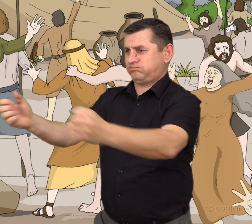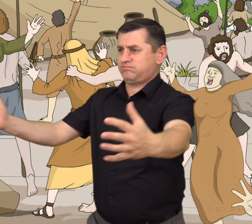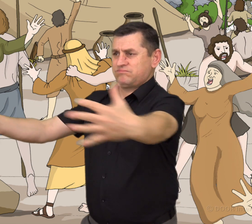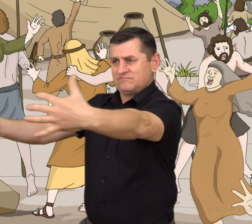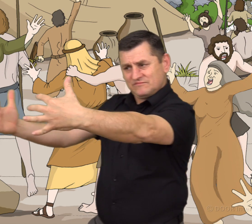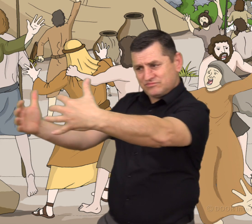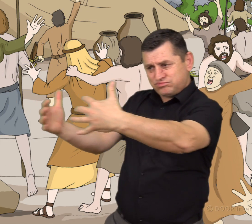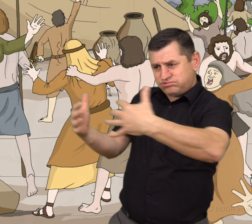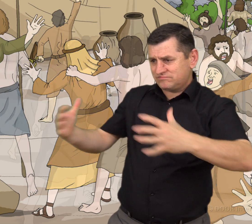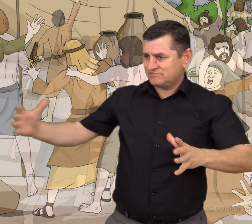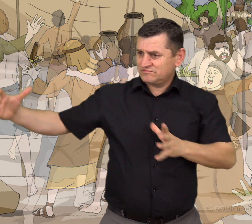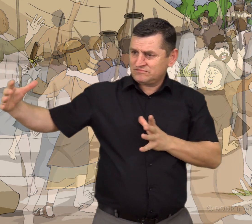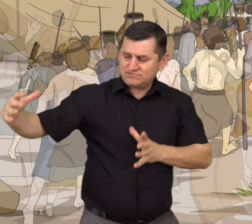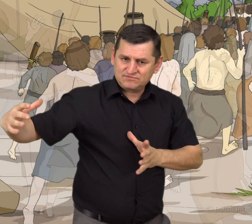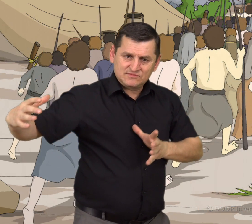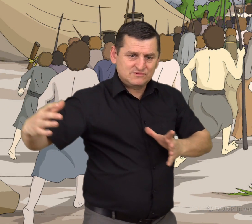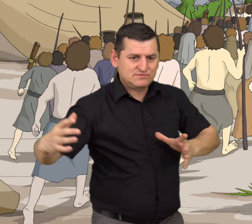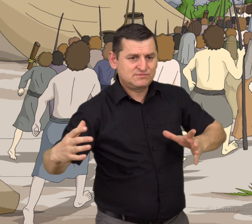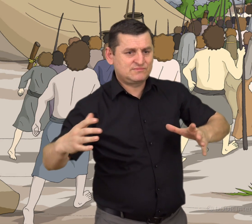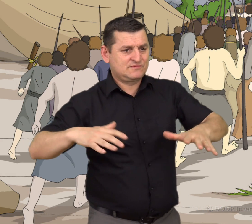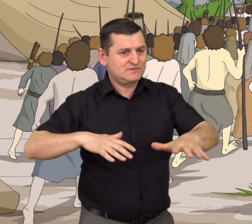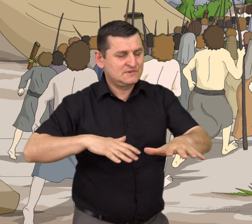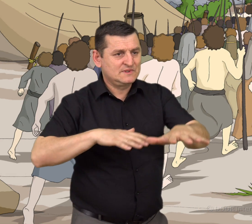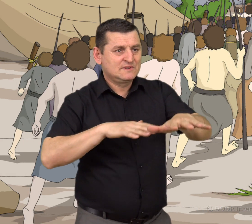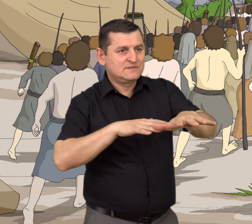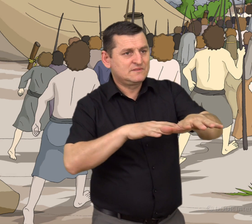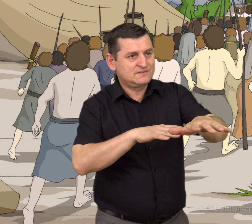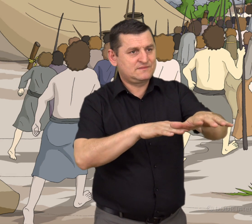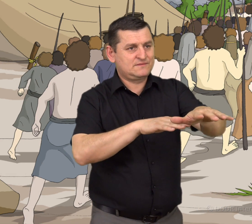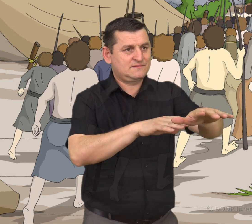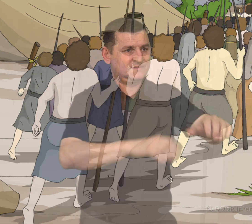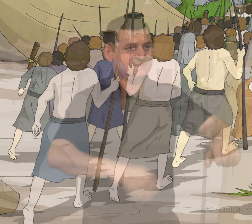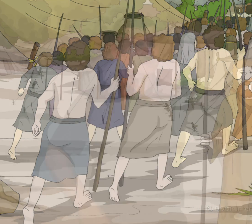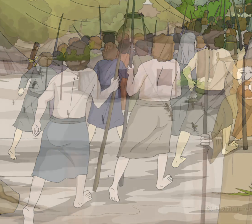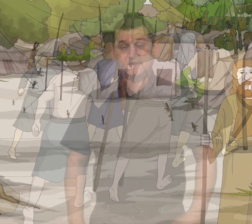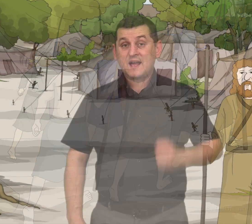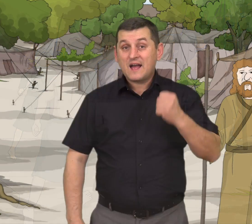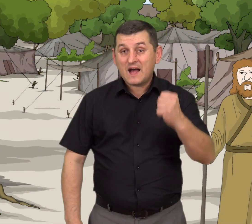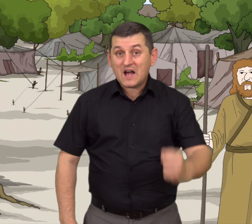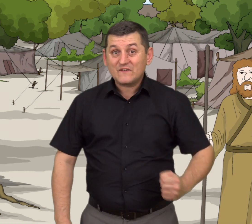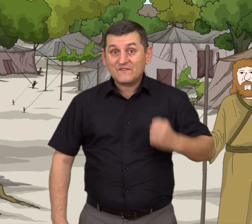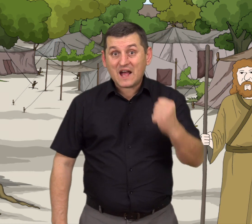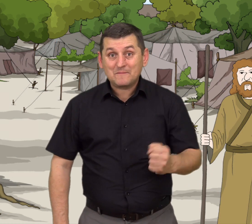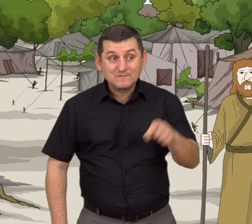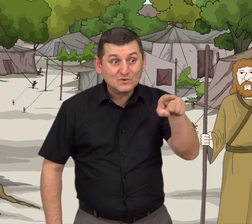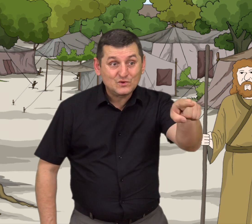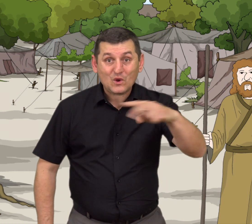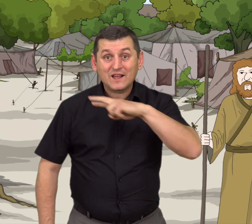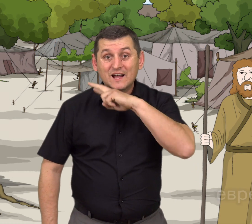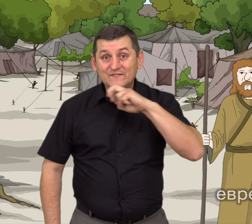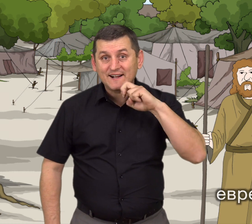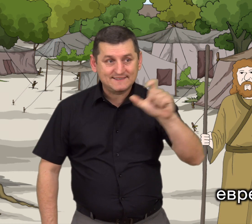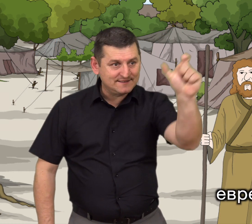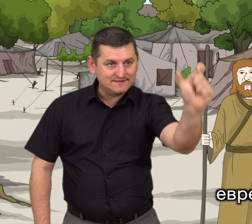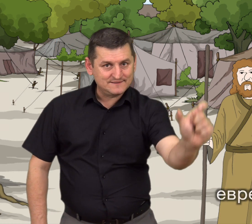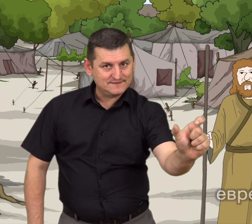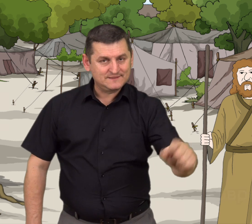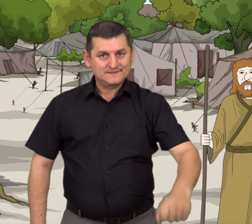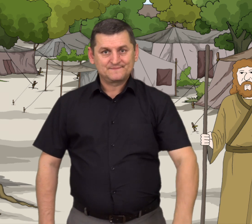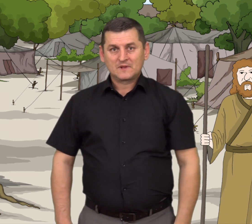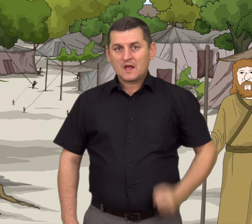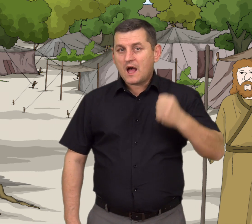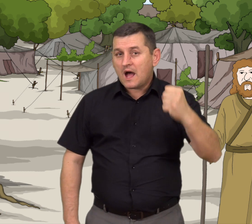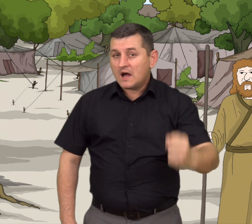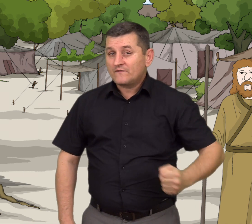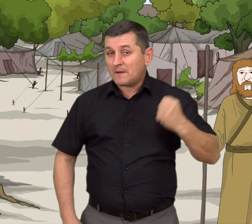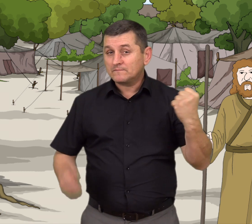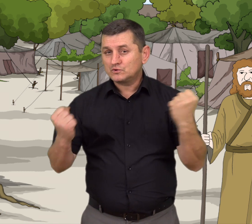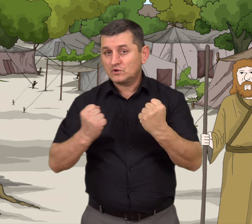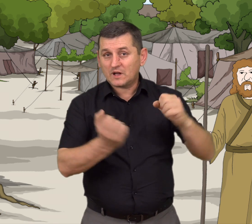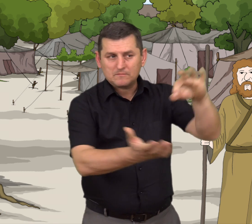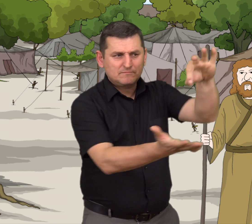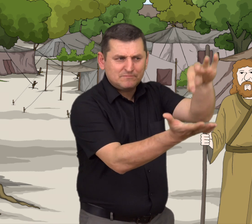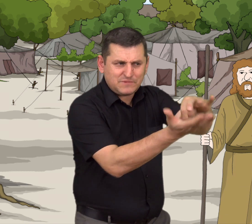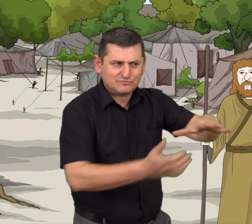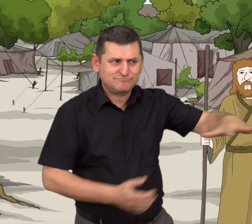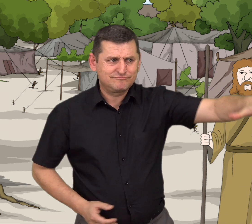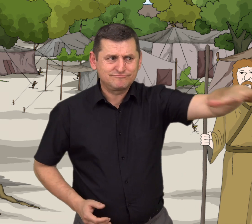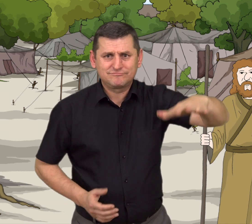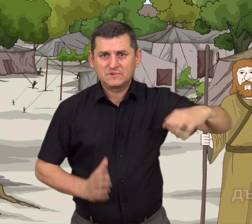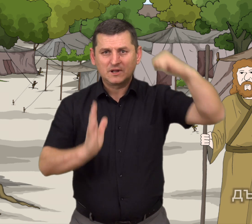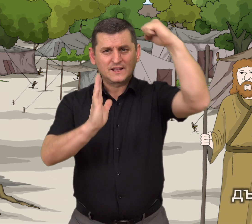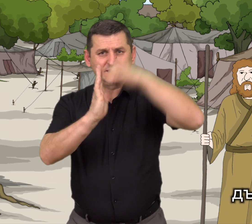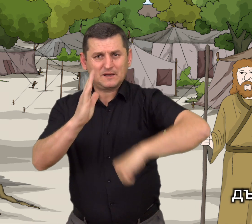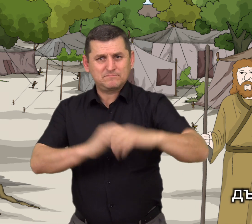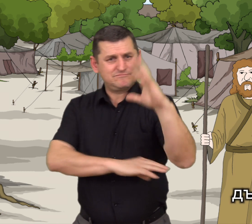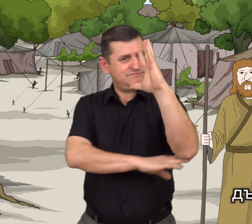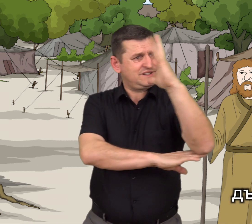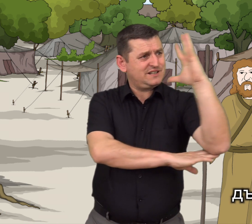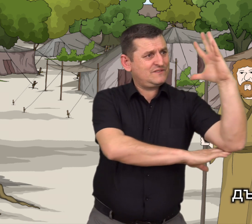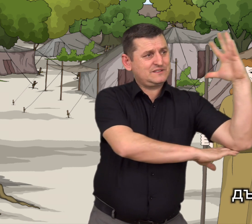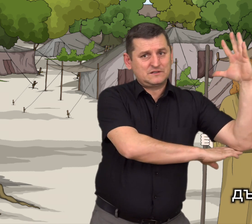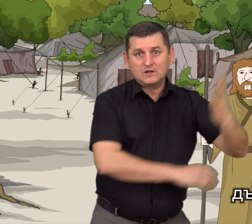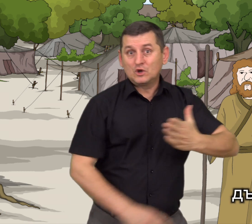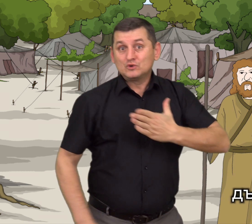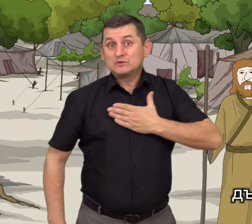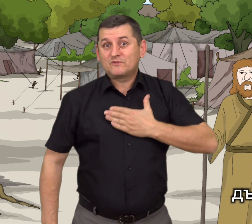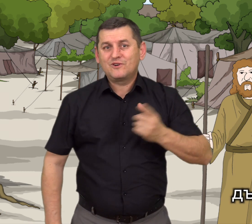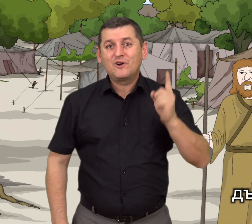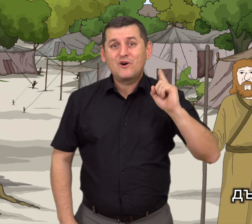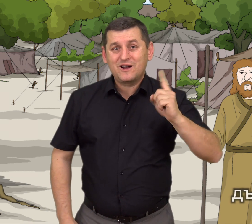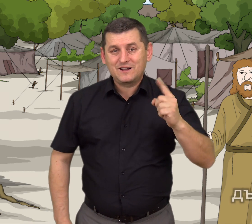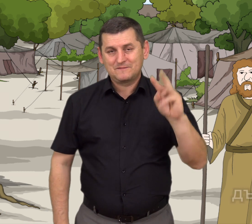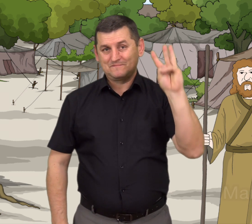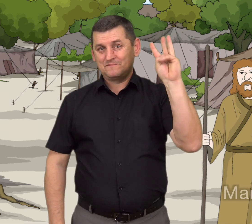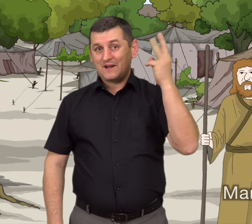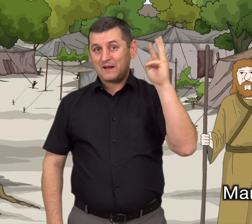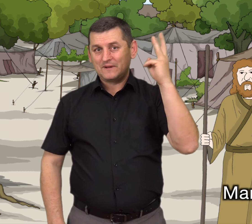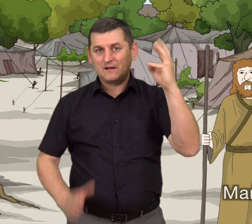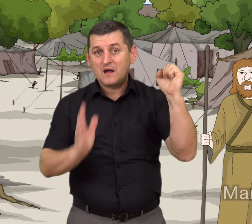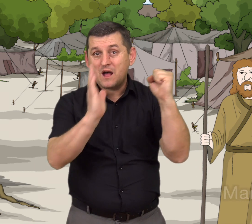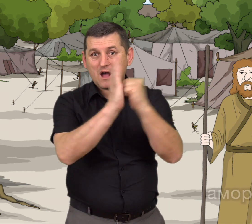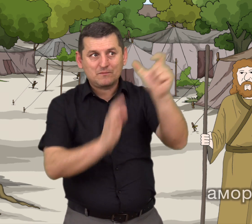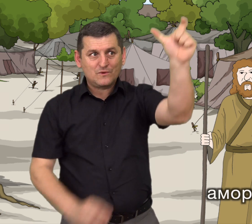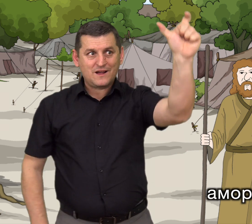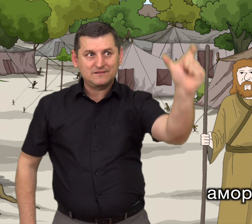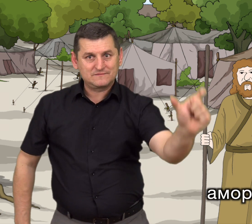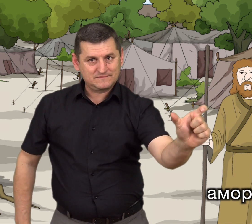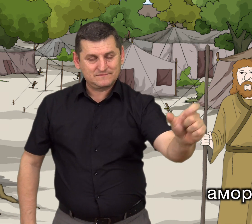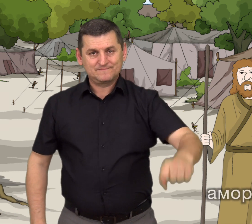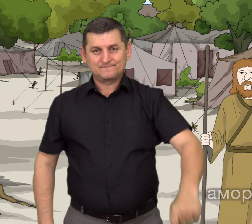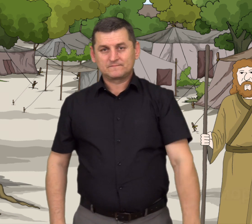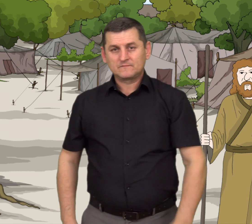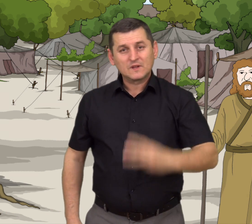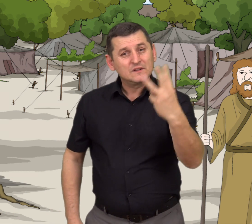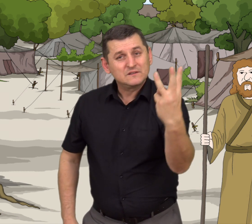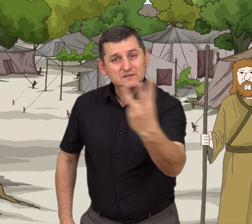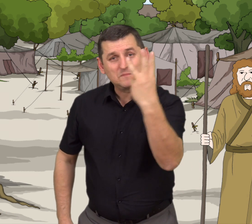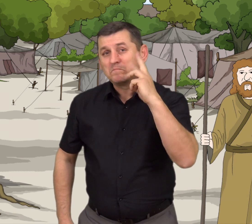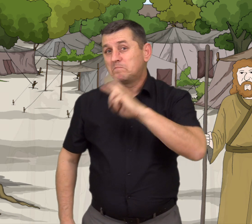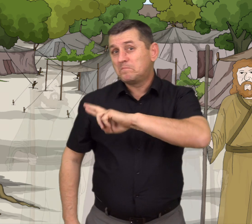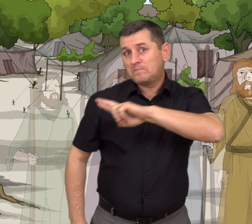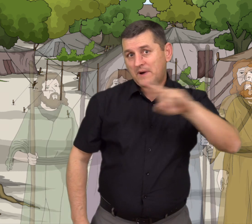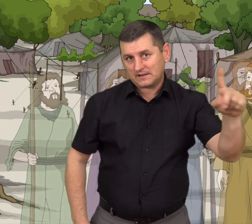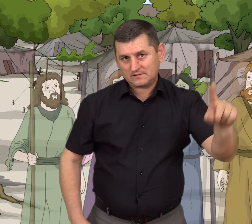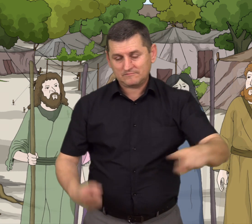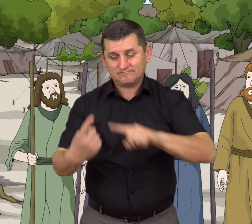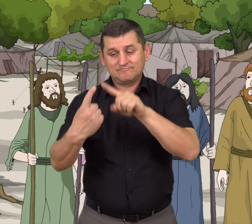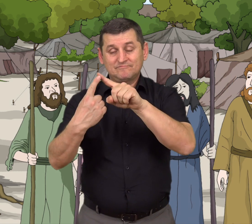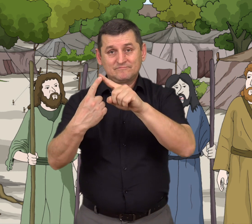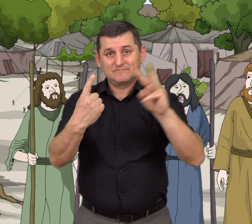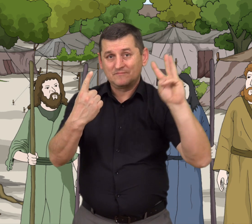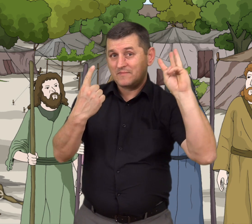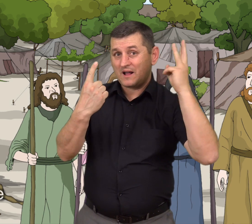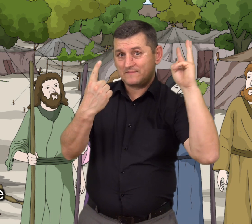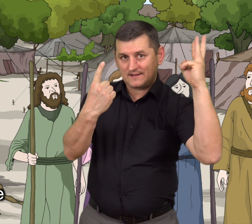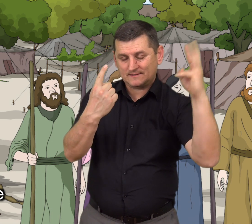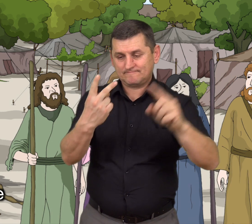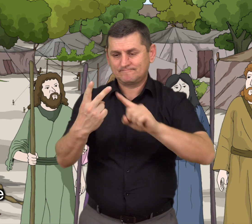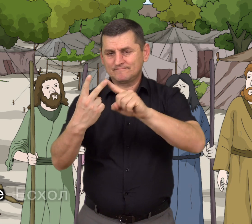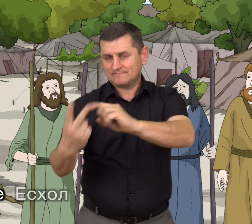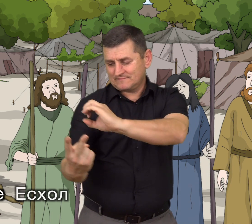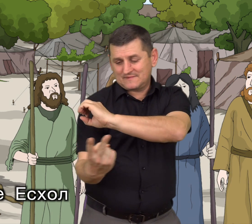Then an escapee came and reported this to Abram the Hebrew.